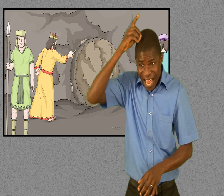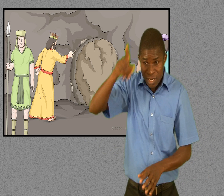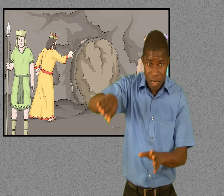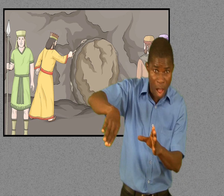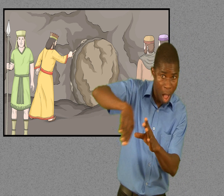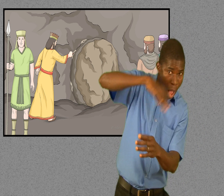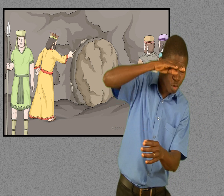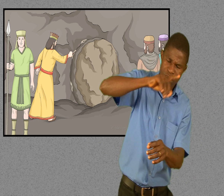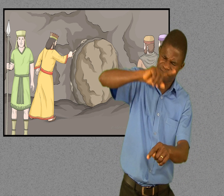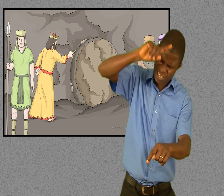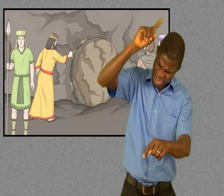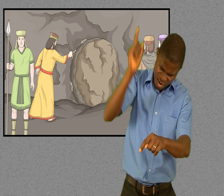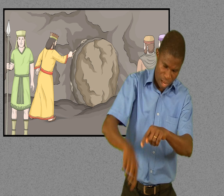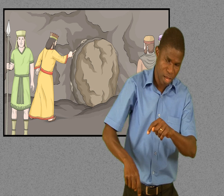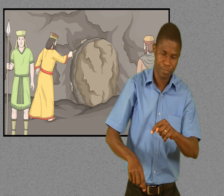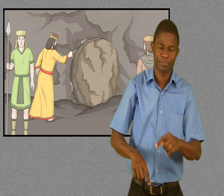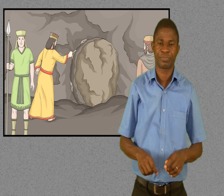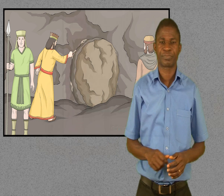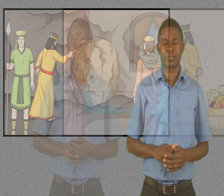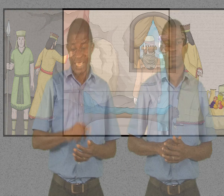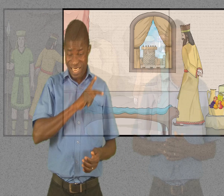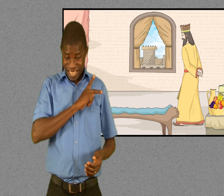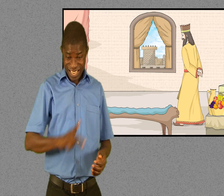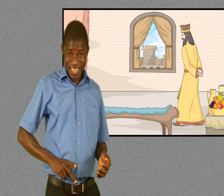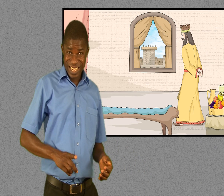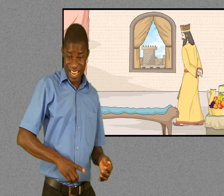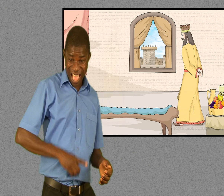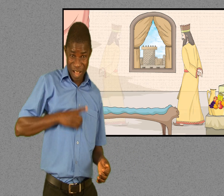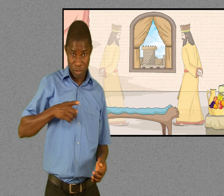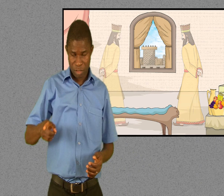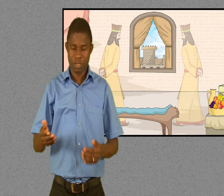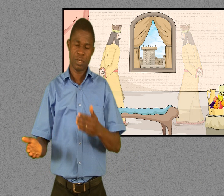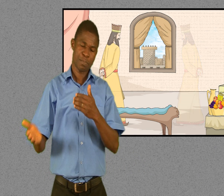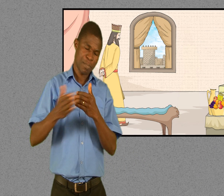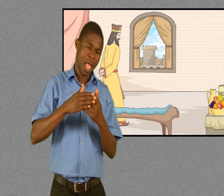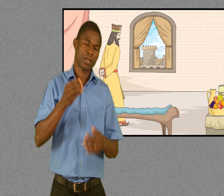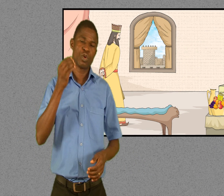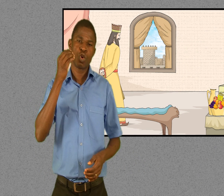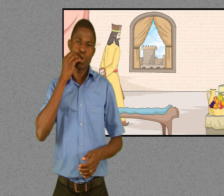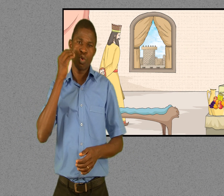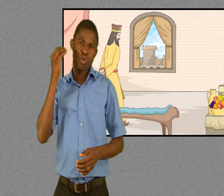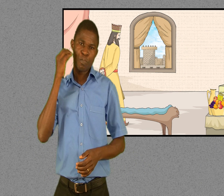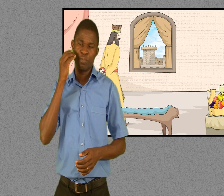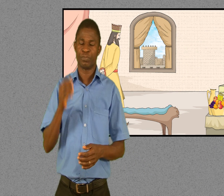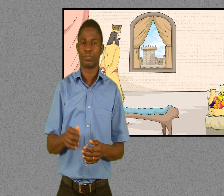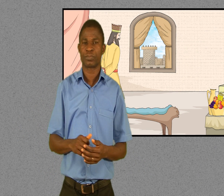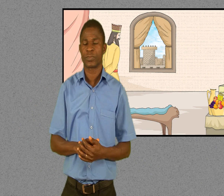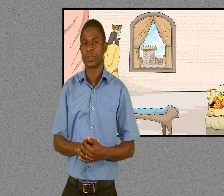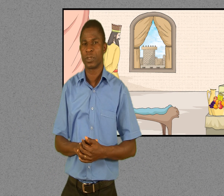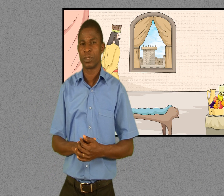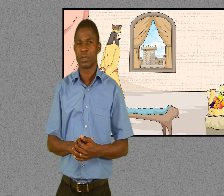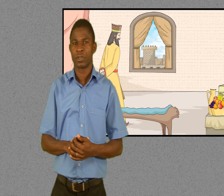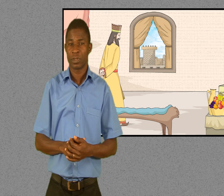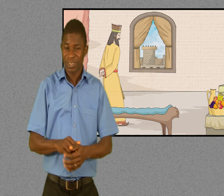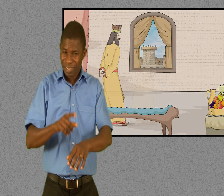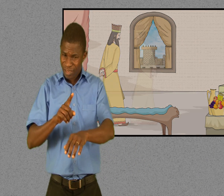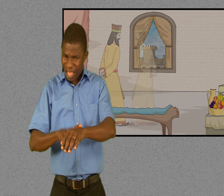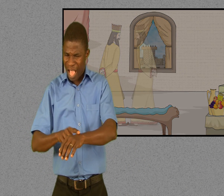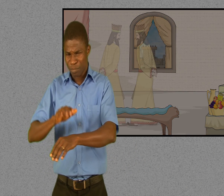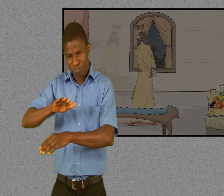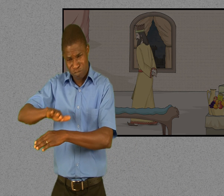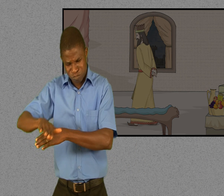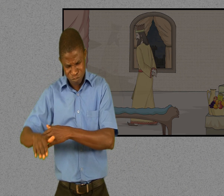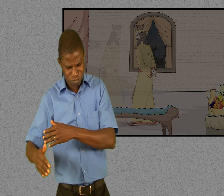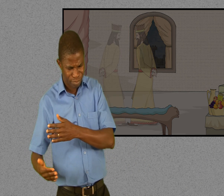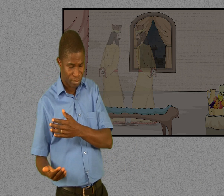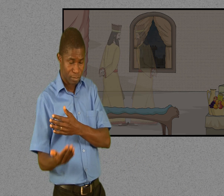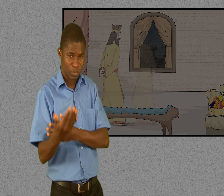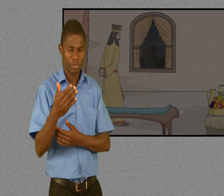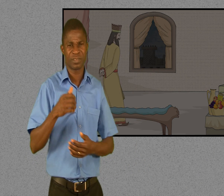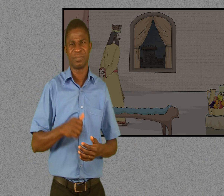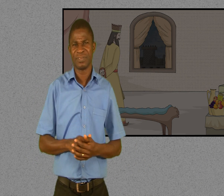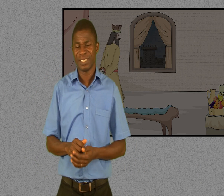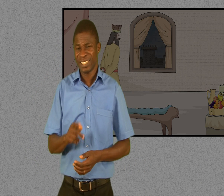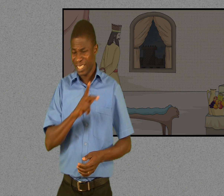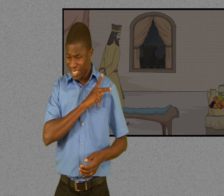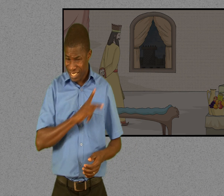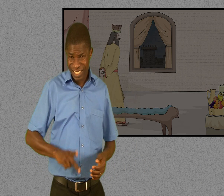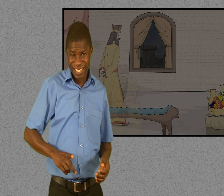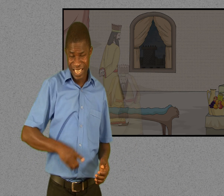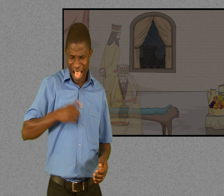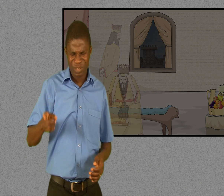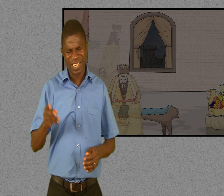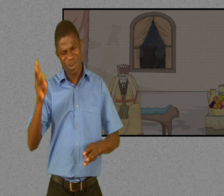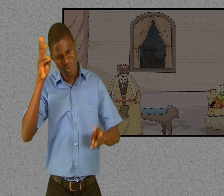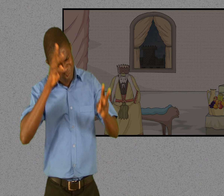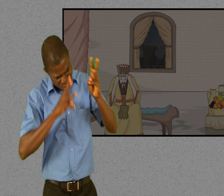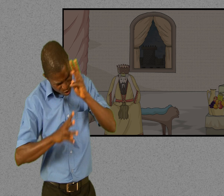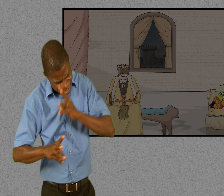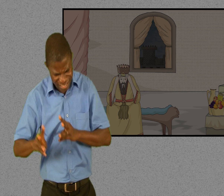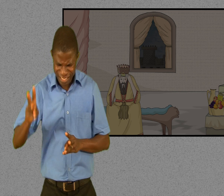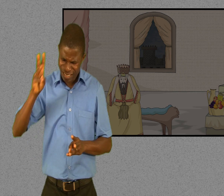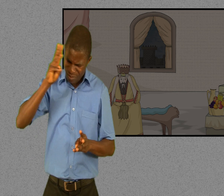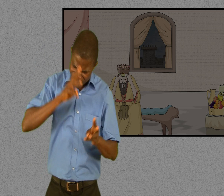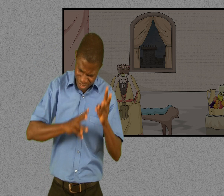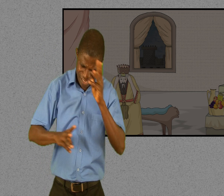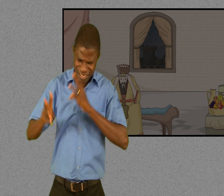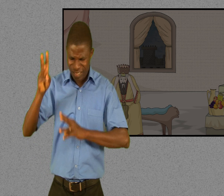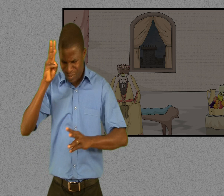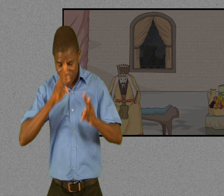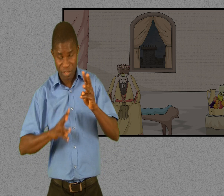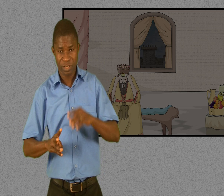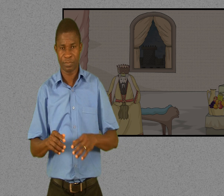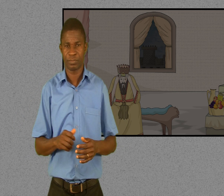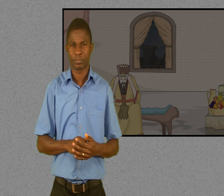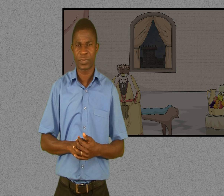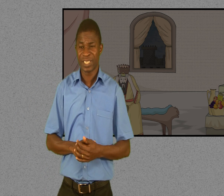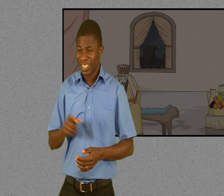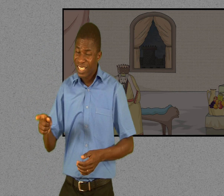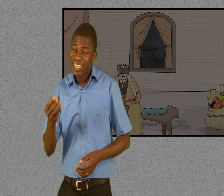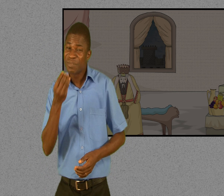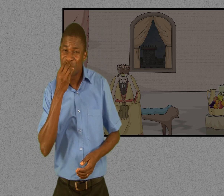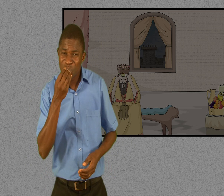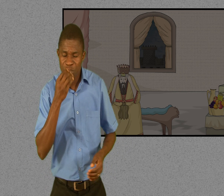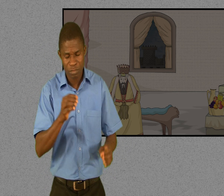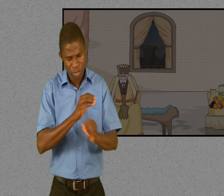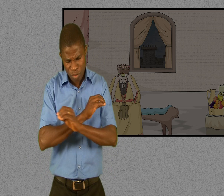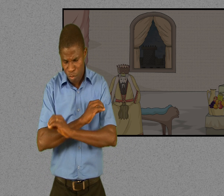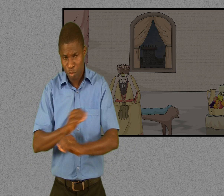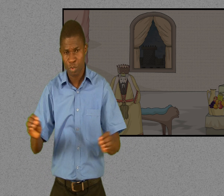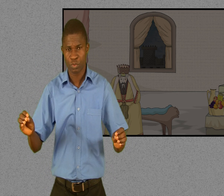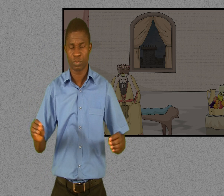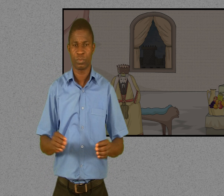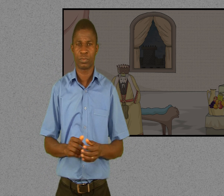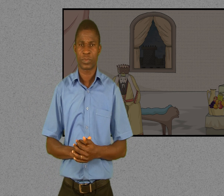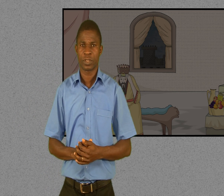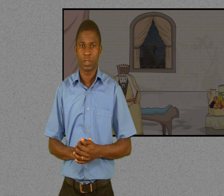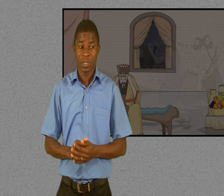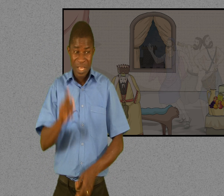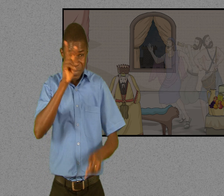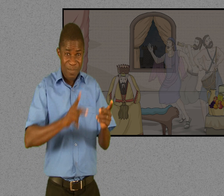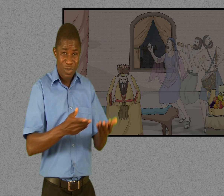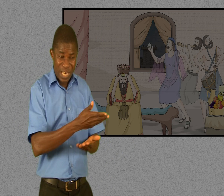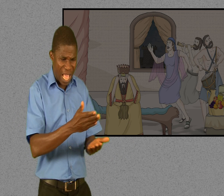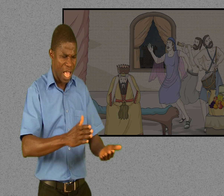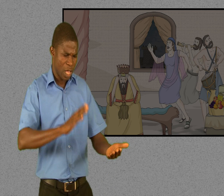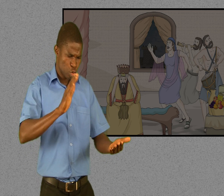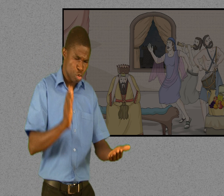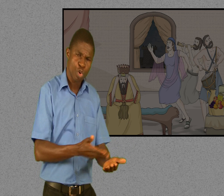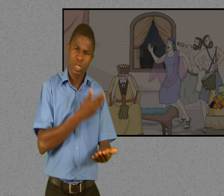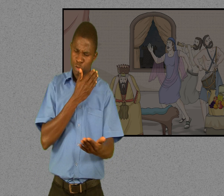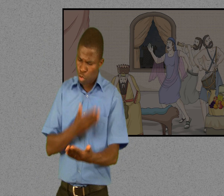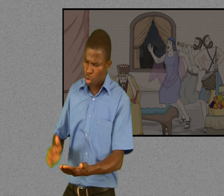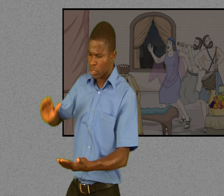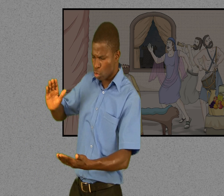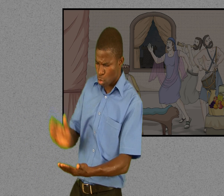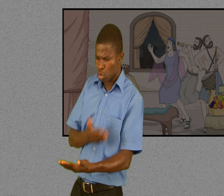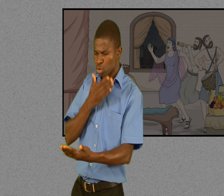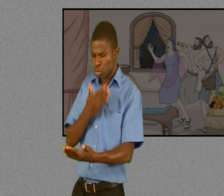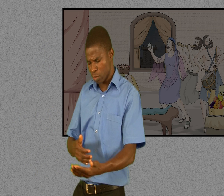Then the king went to his palace and spent the night fasting.